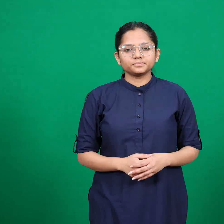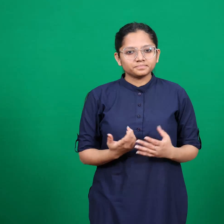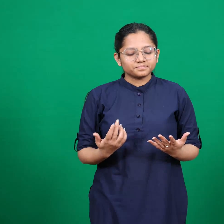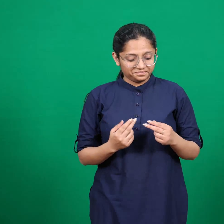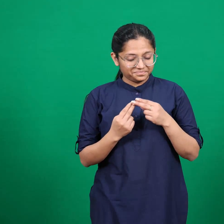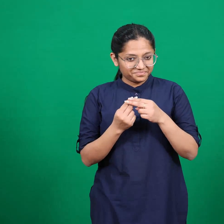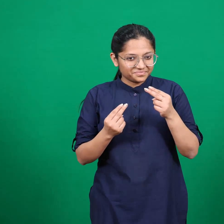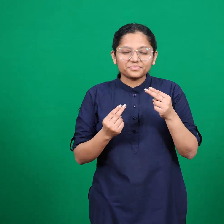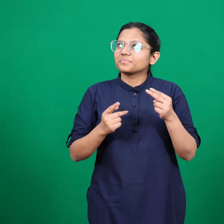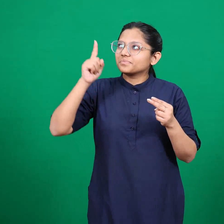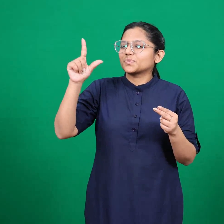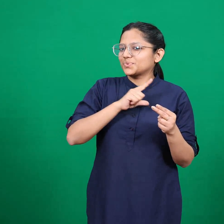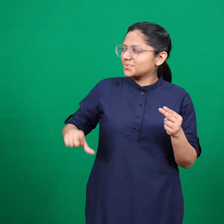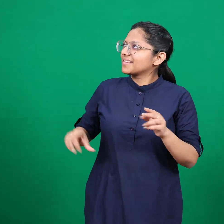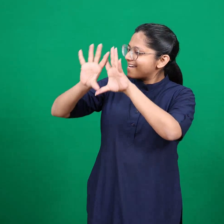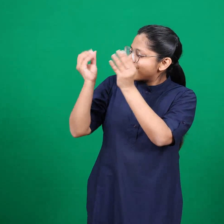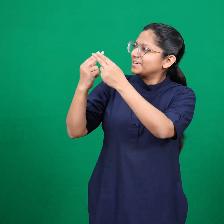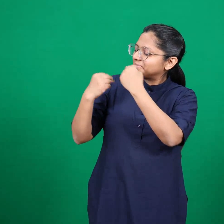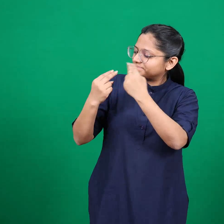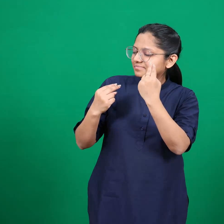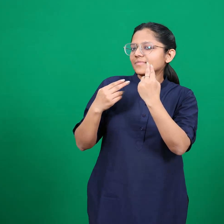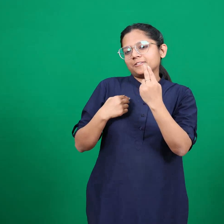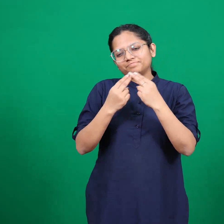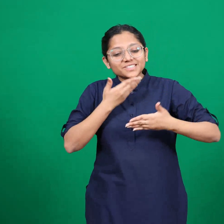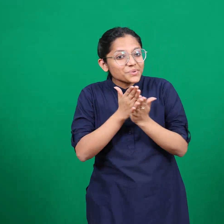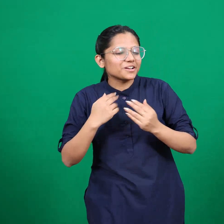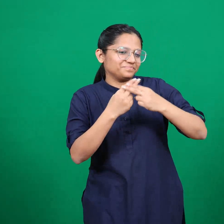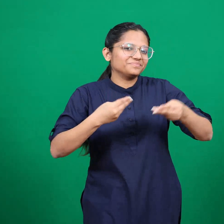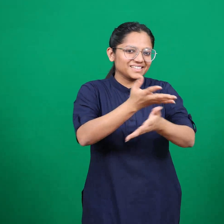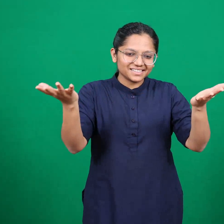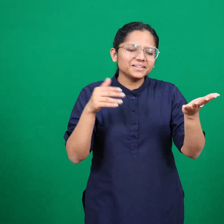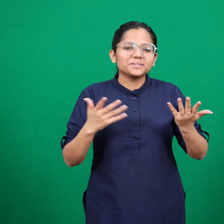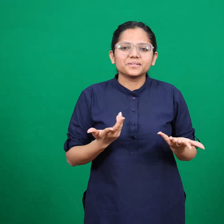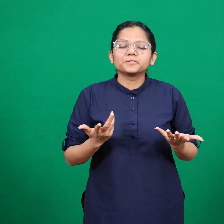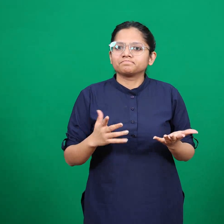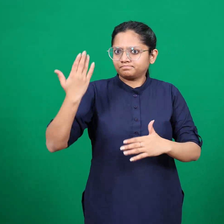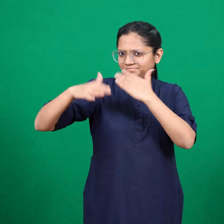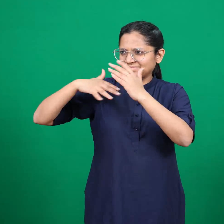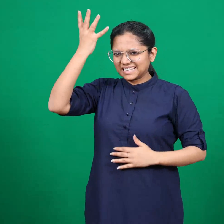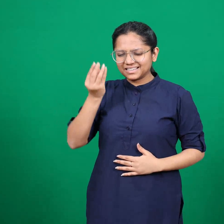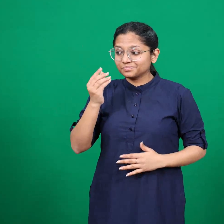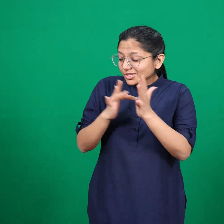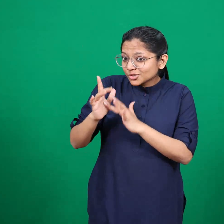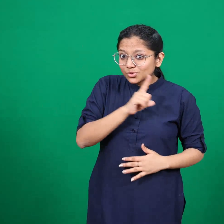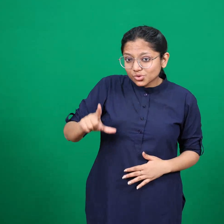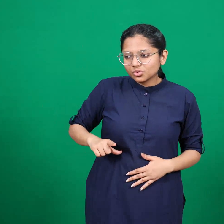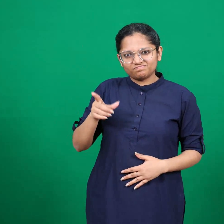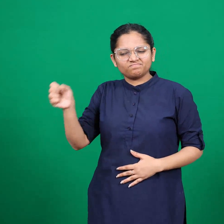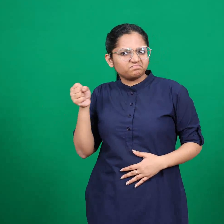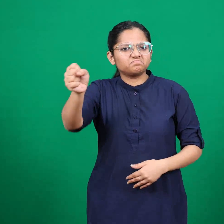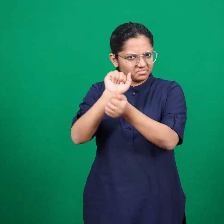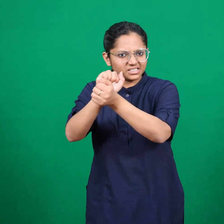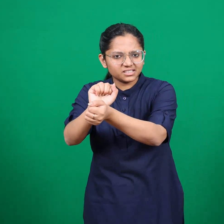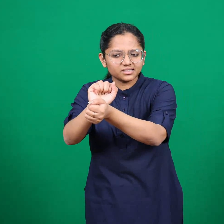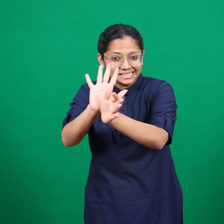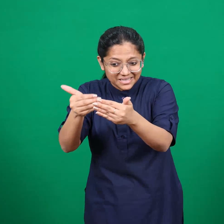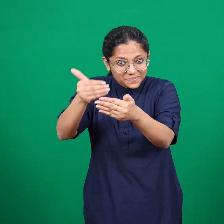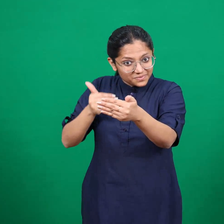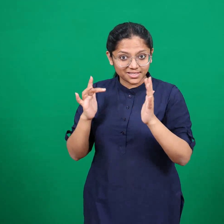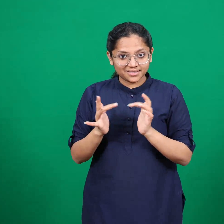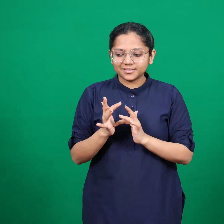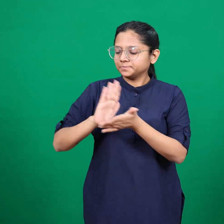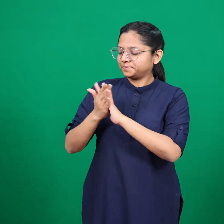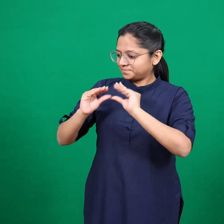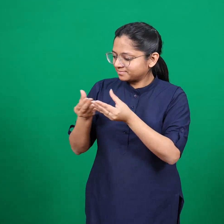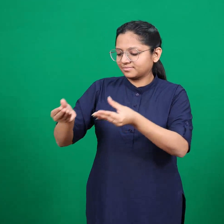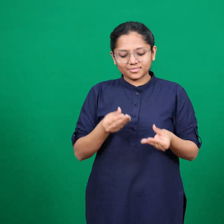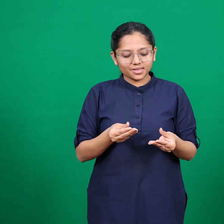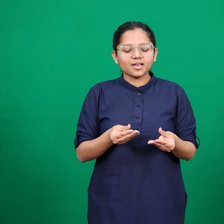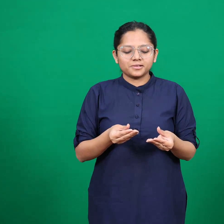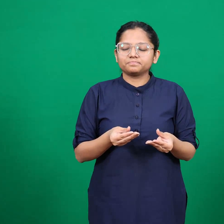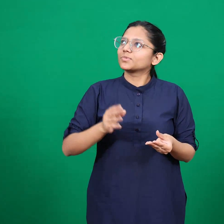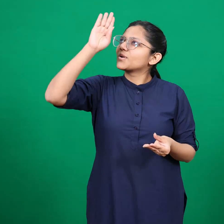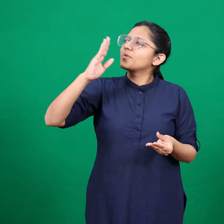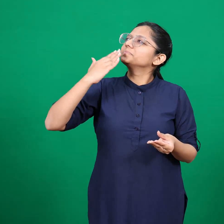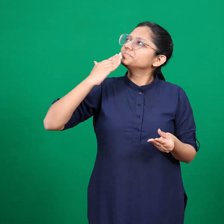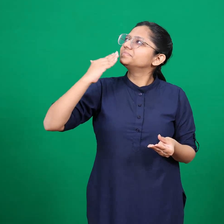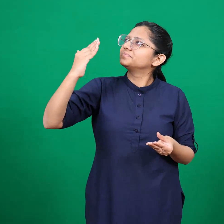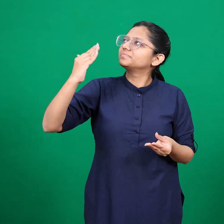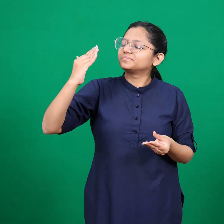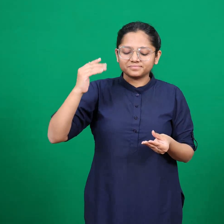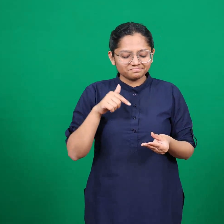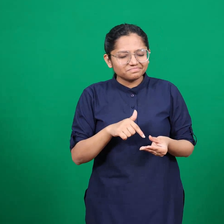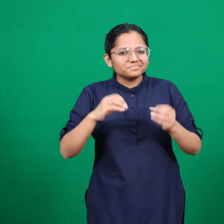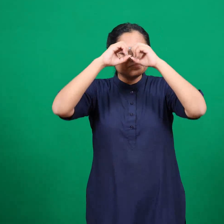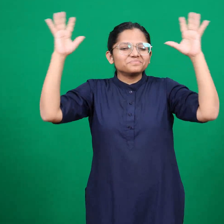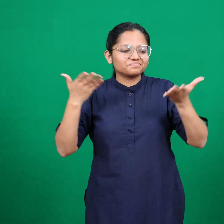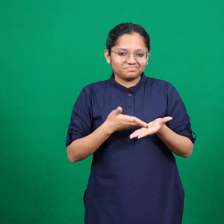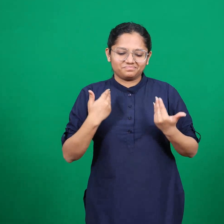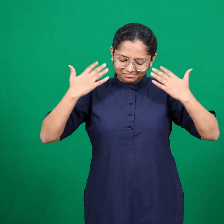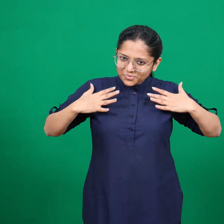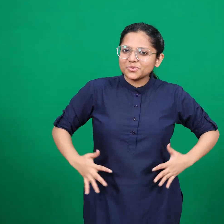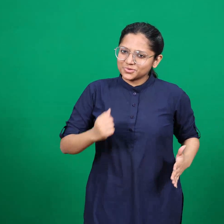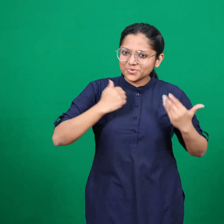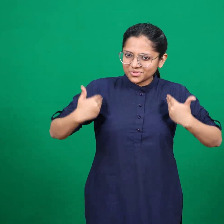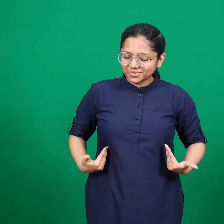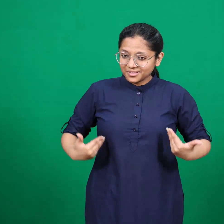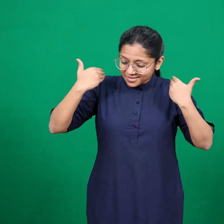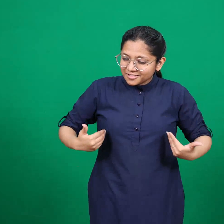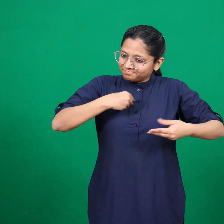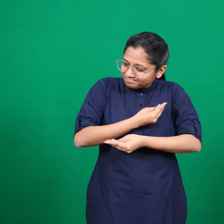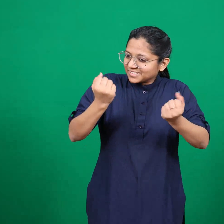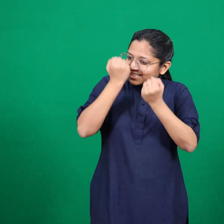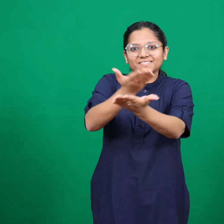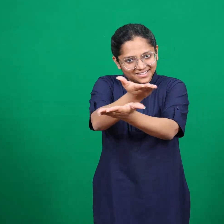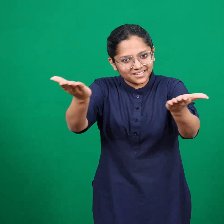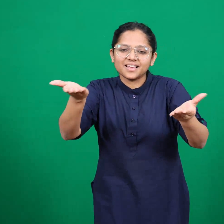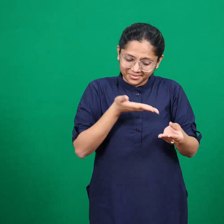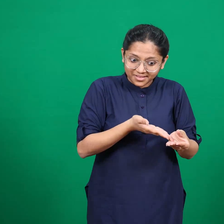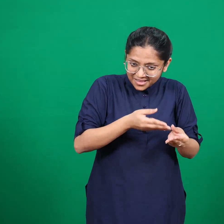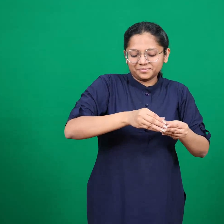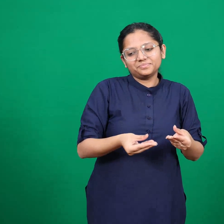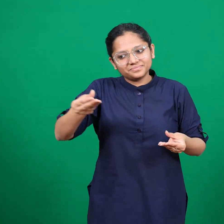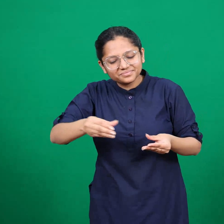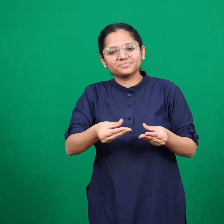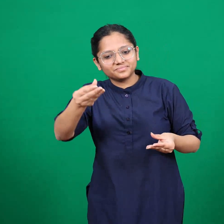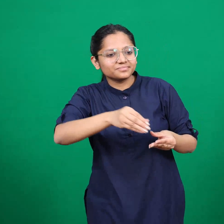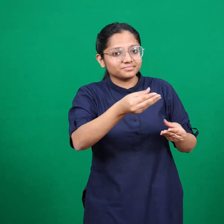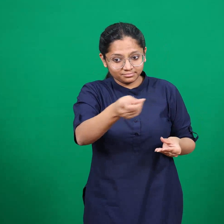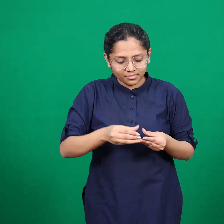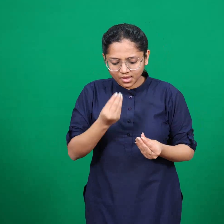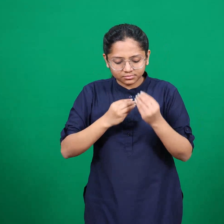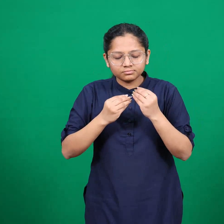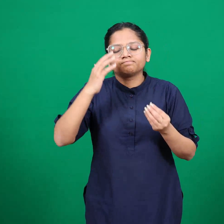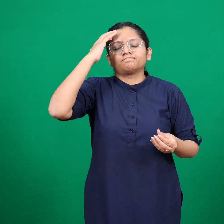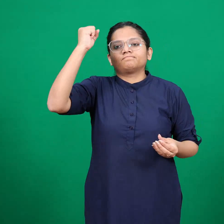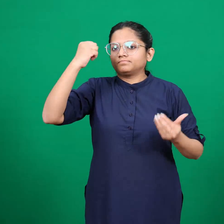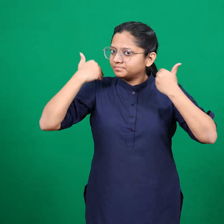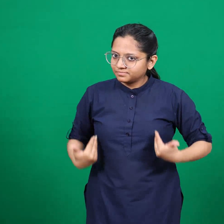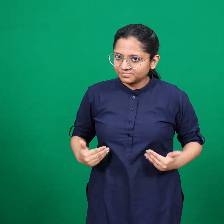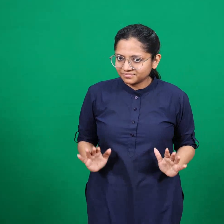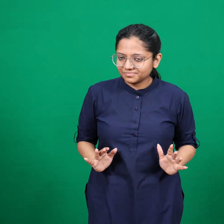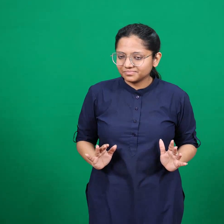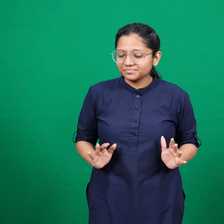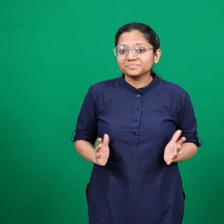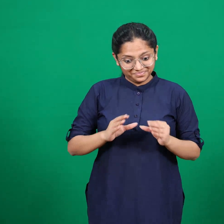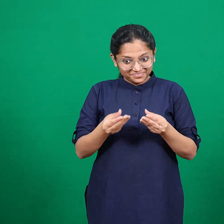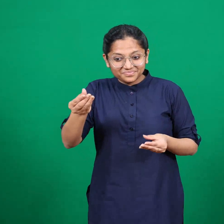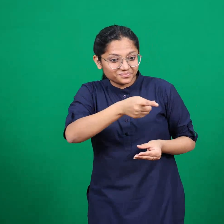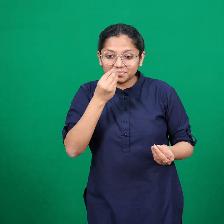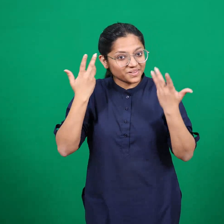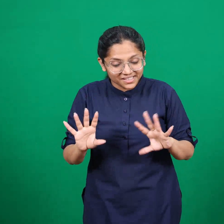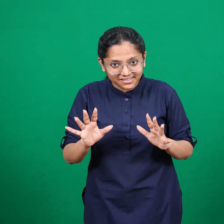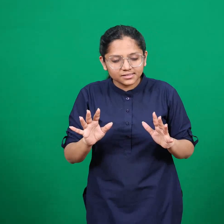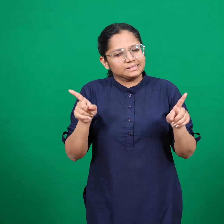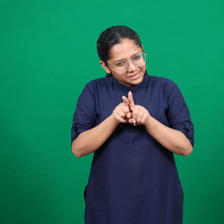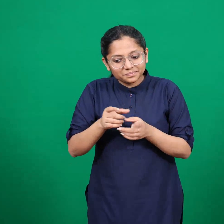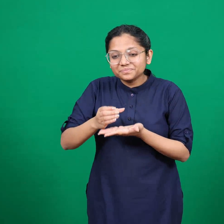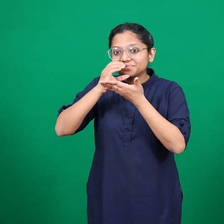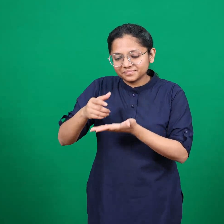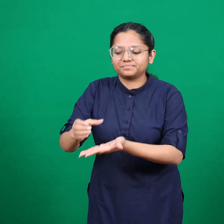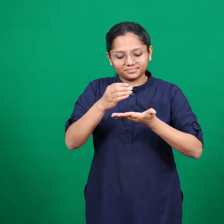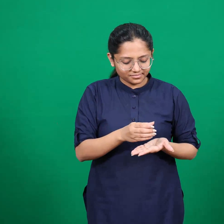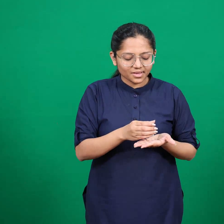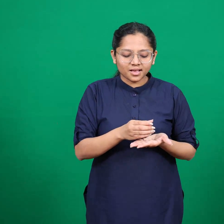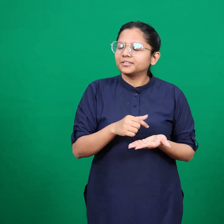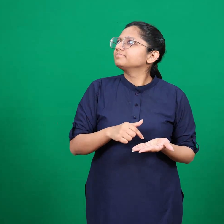For I received from the Lord what I also passed on to you: The Lord Jesus, on the night He was betrayed, took bread, and when He had given thanks, He broke it and said, "This is My body, which is for you;